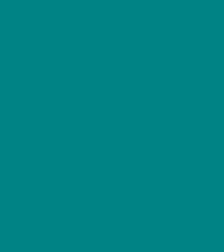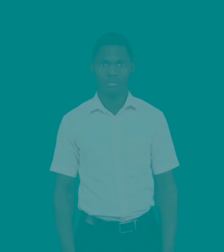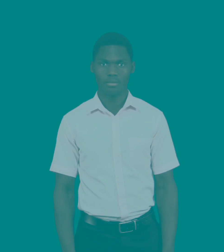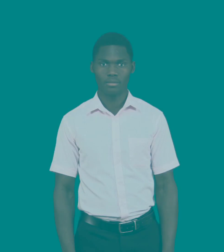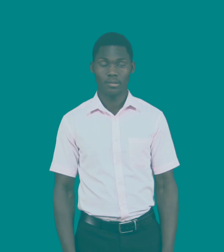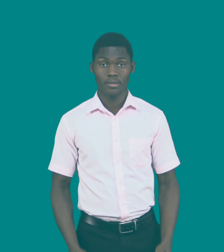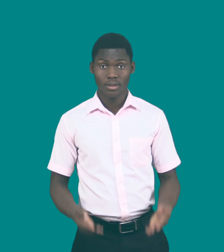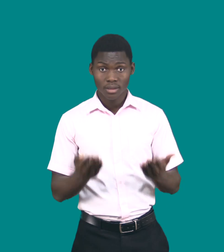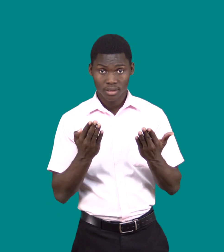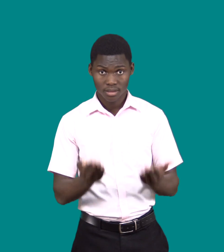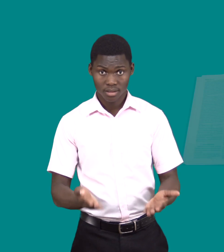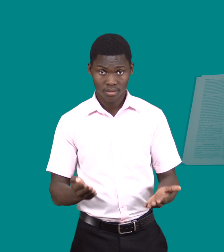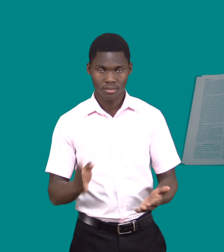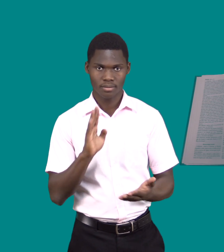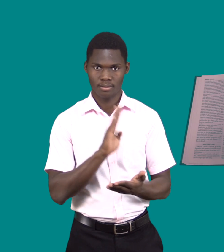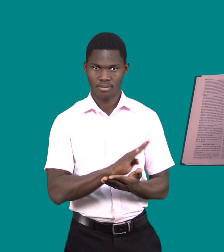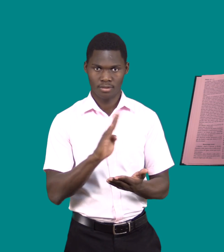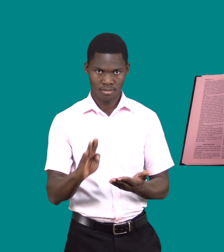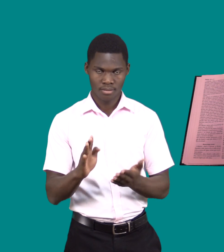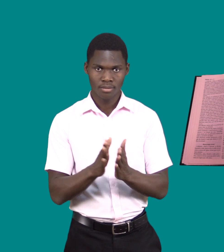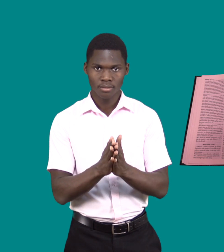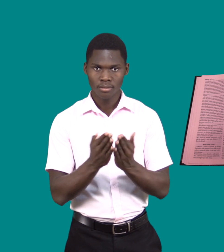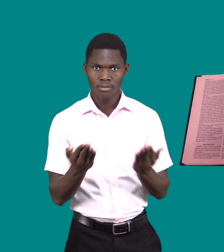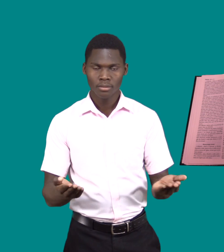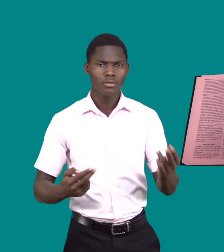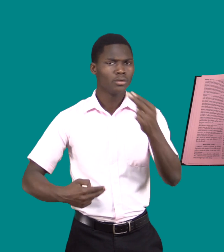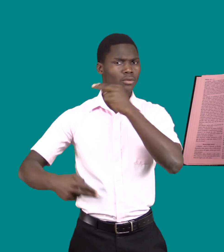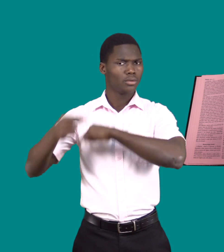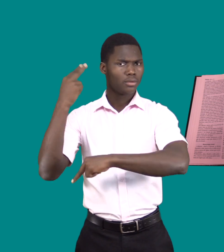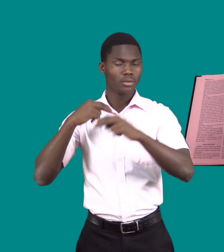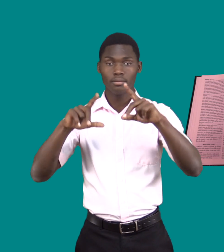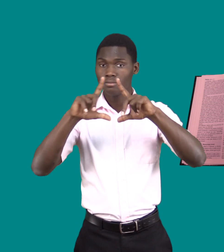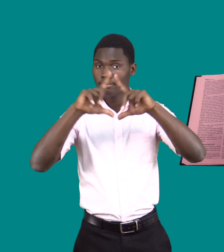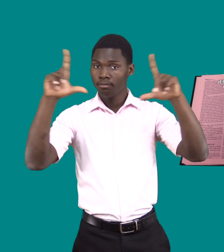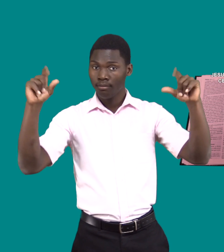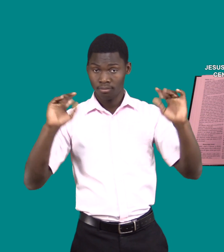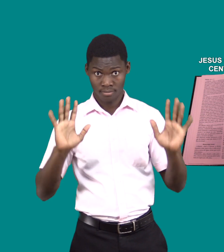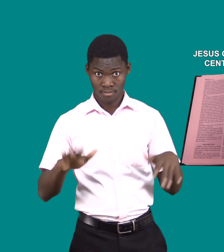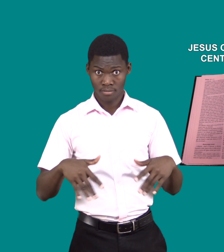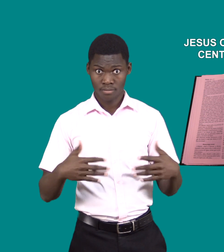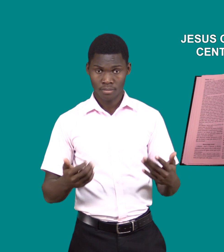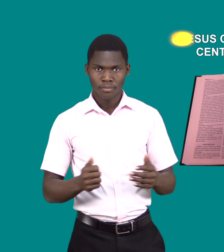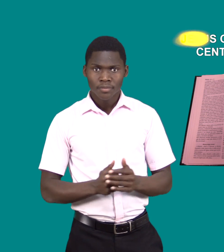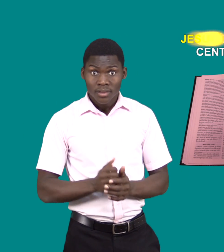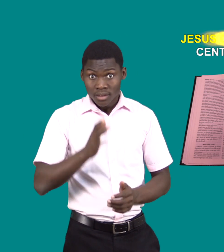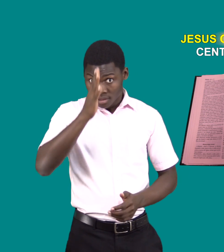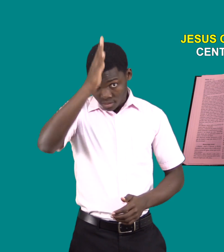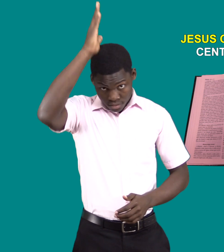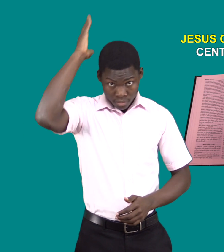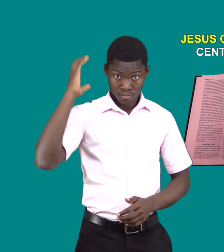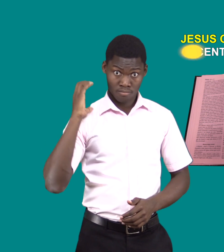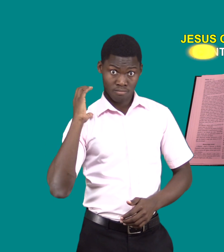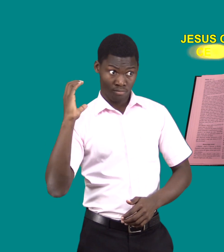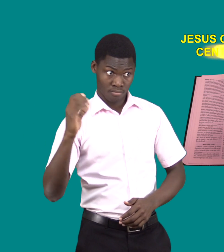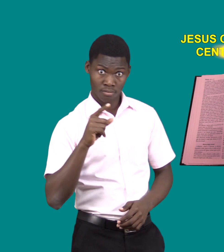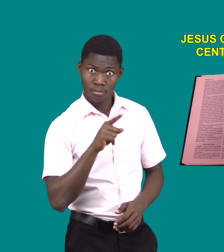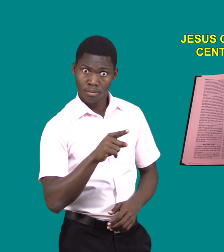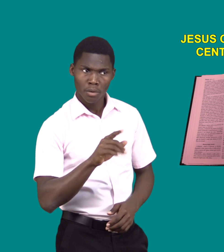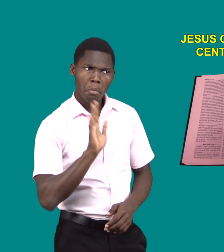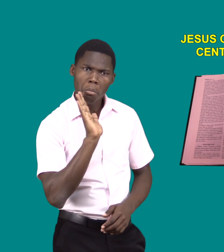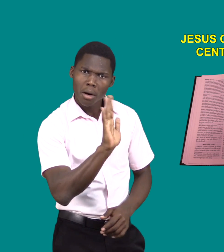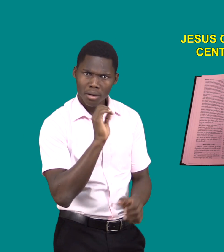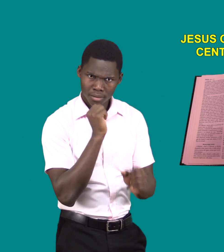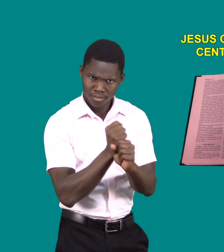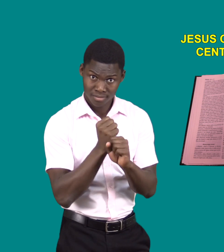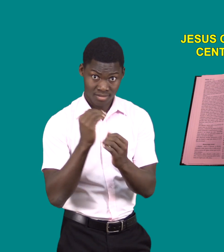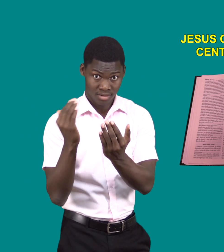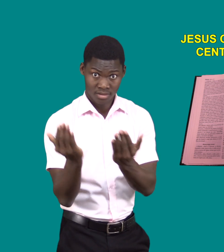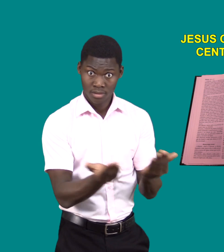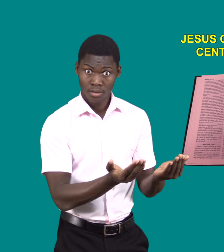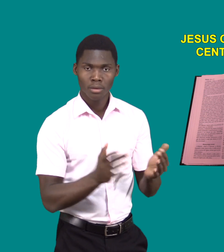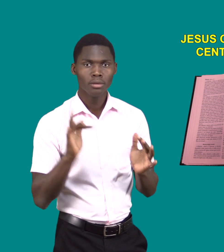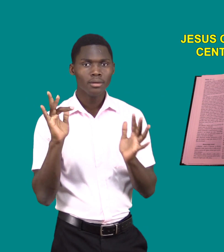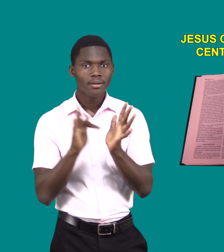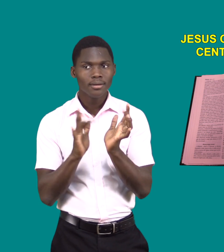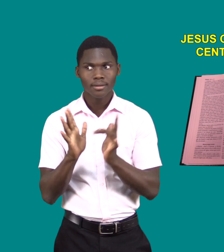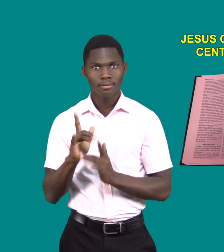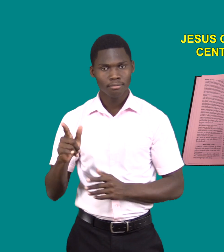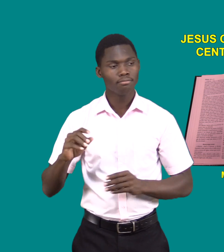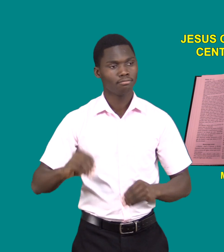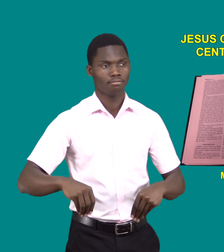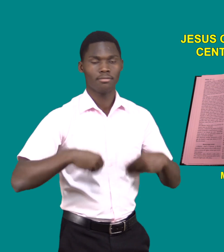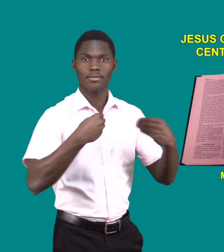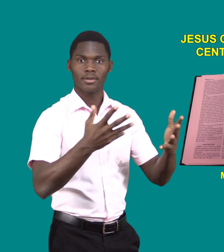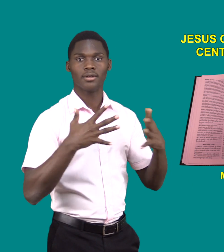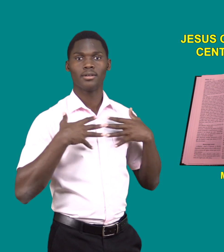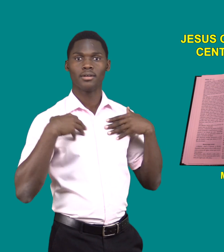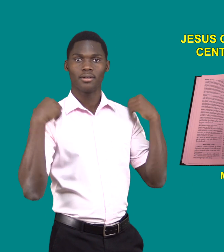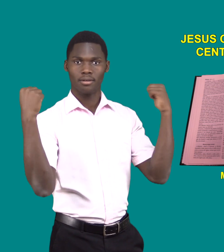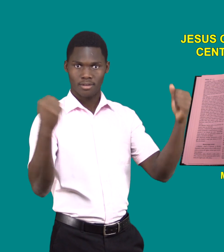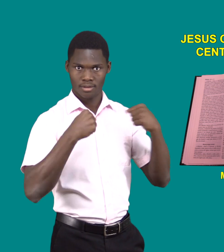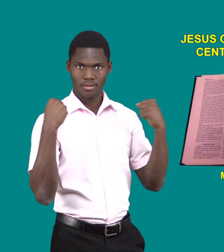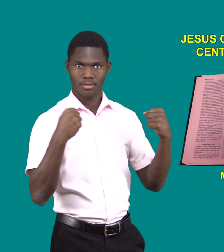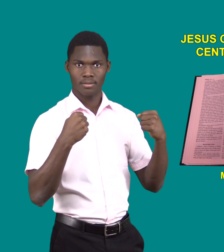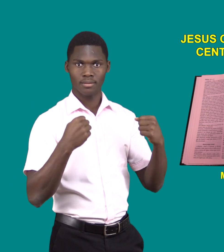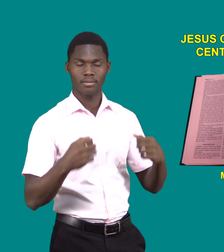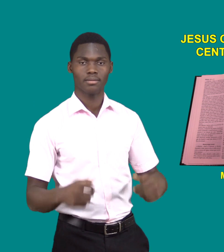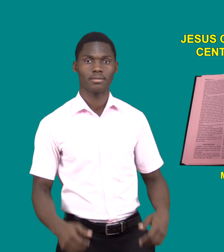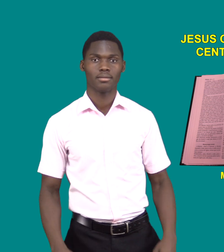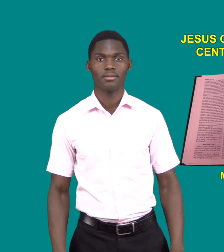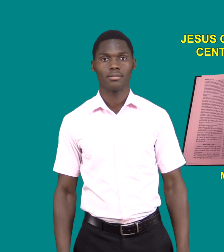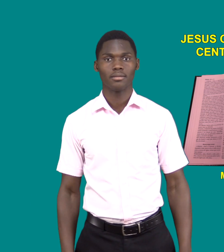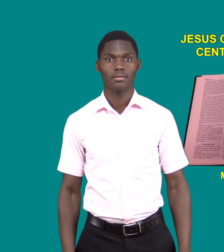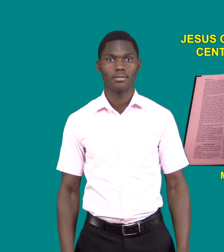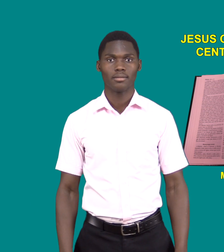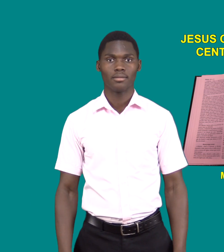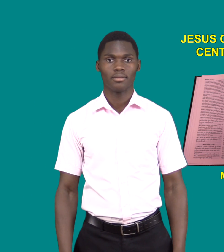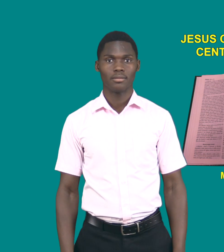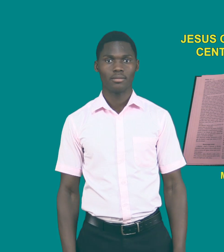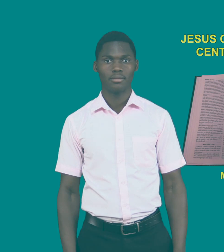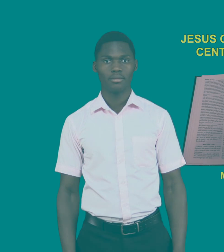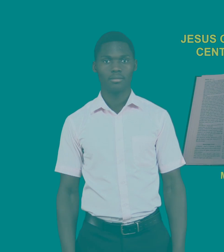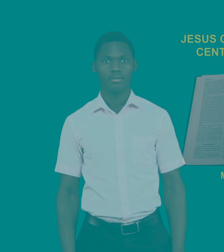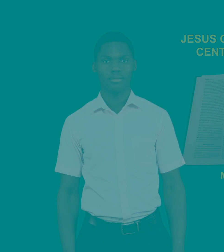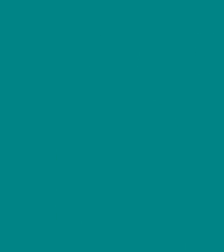Jesus heals a centurion's servant